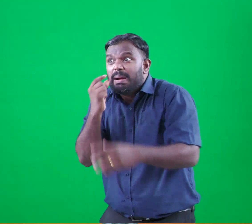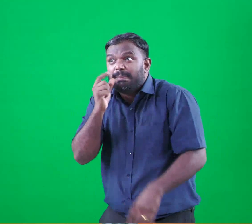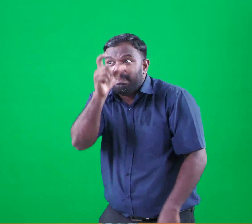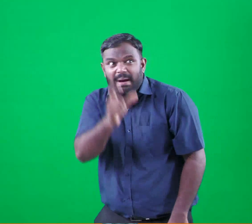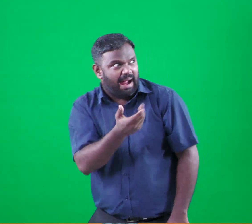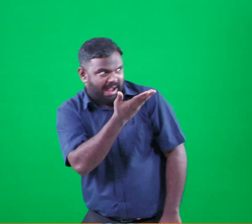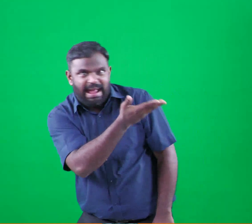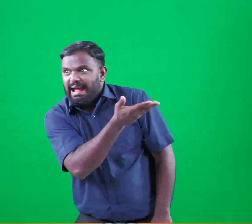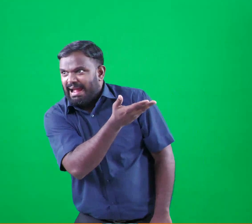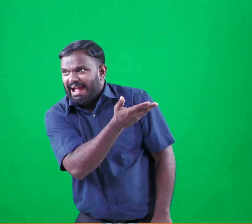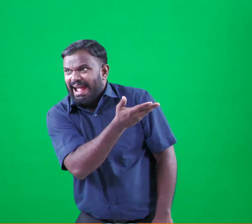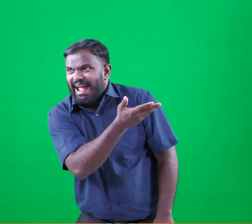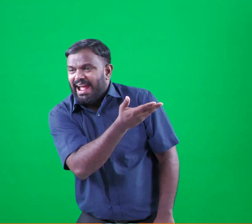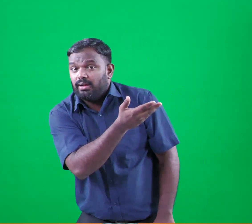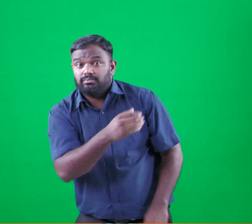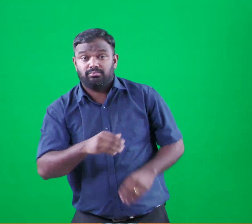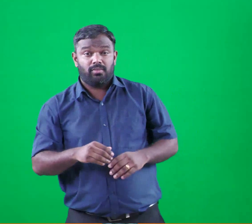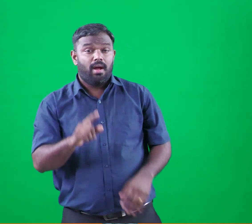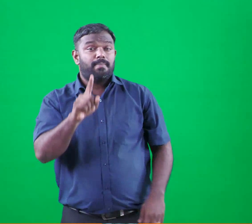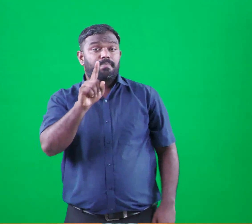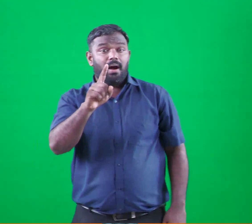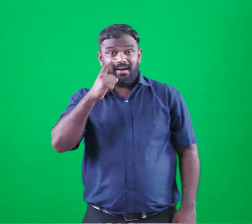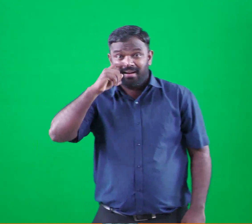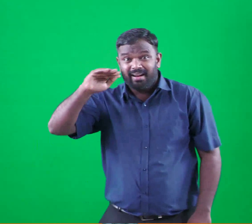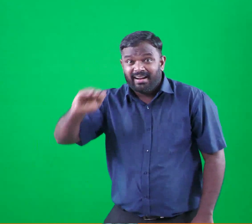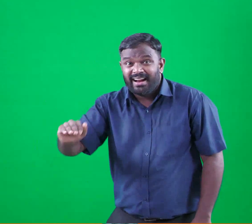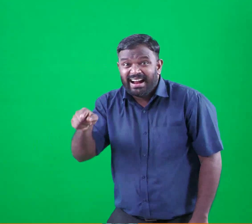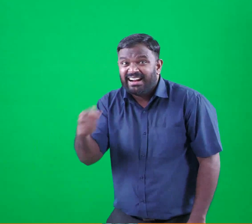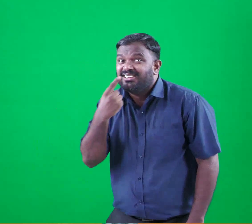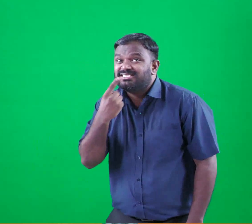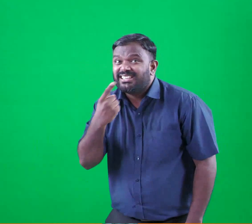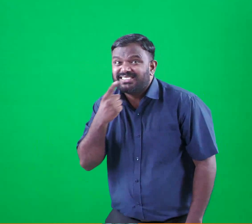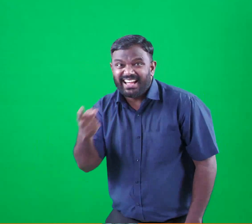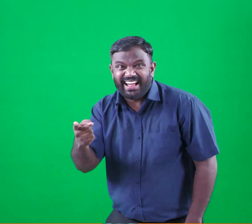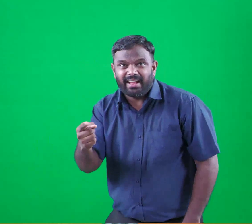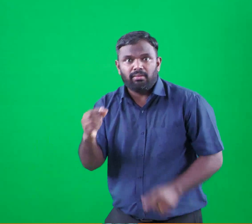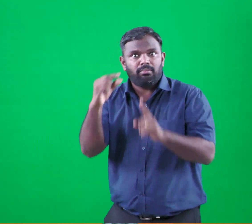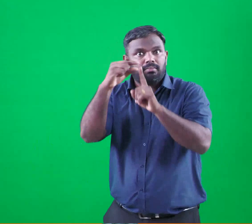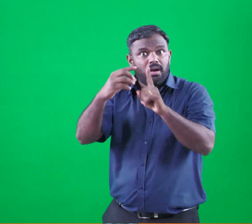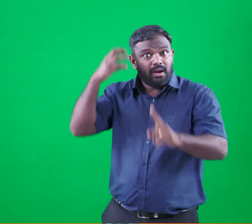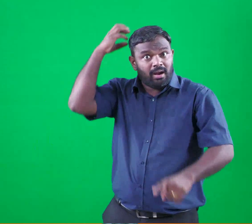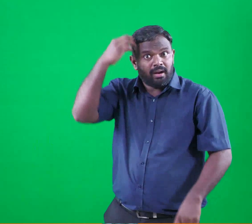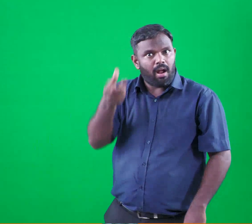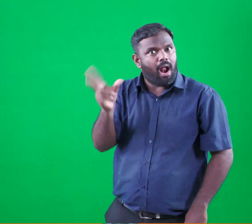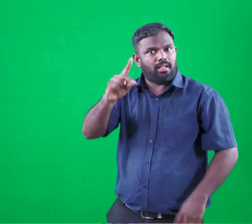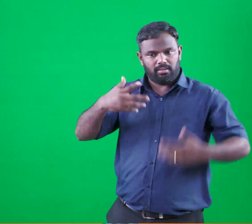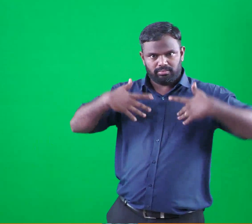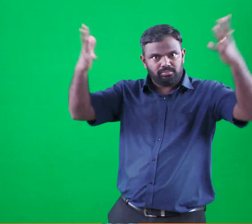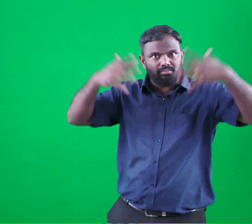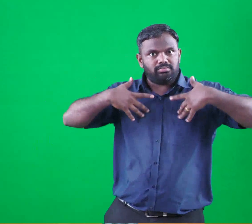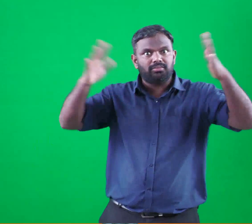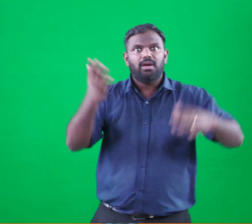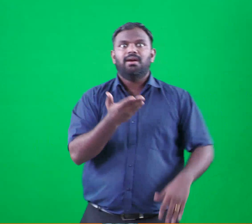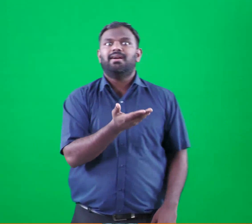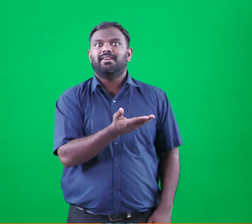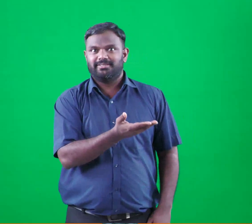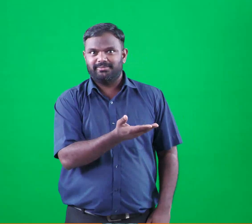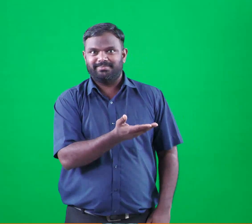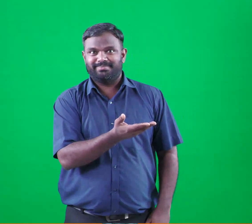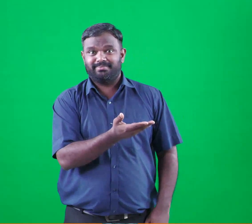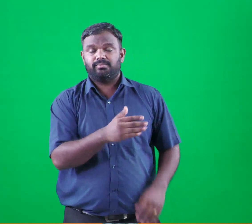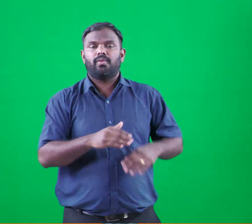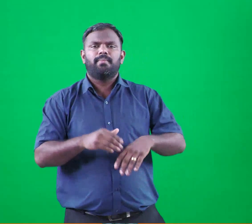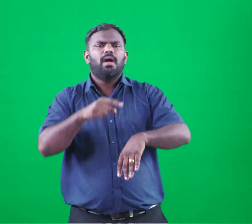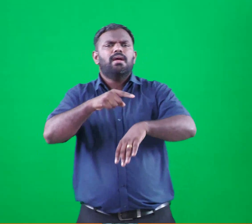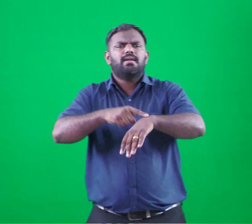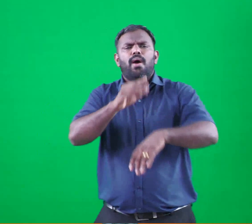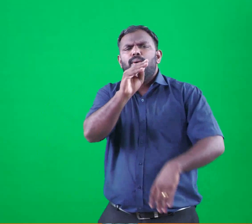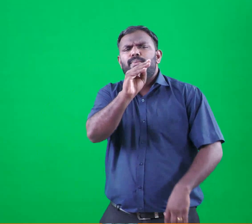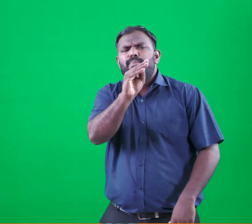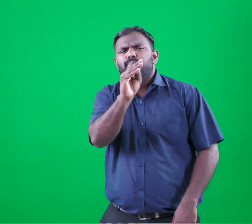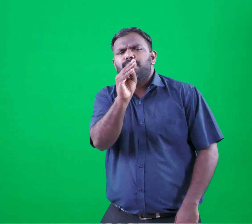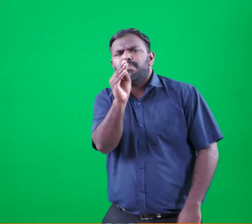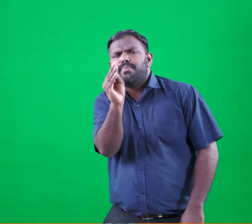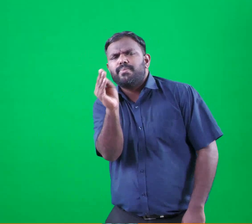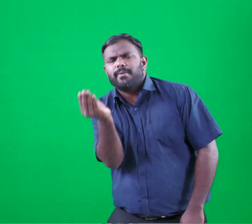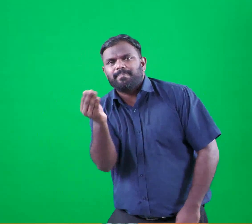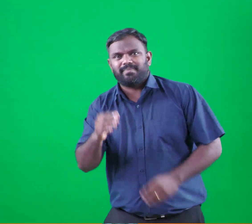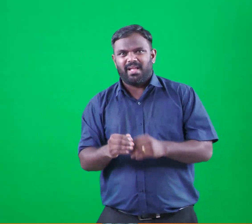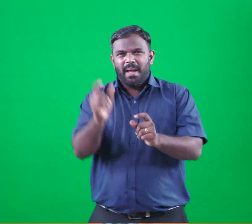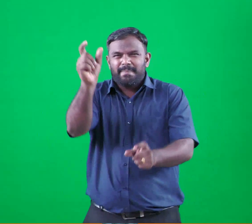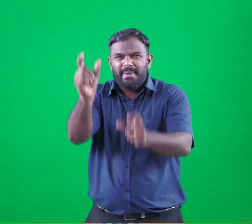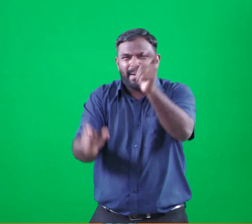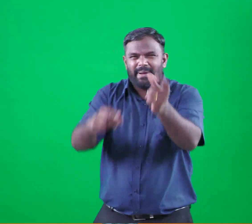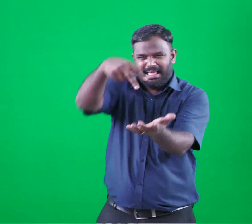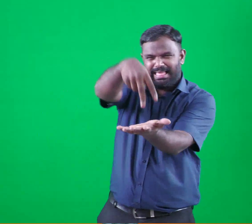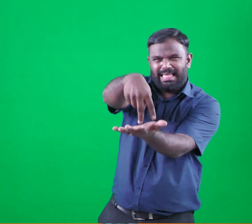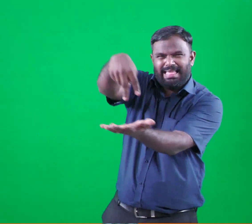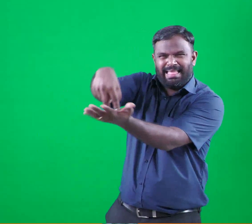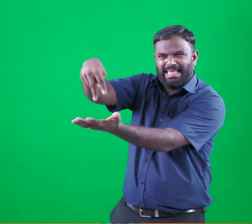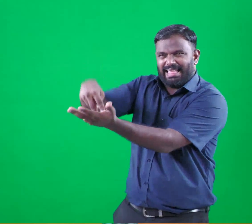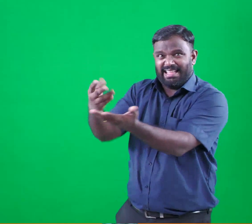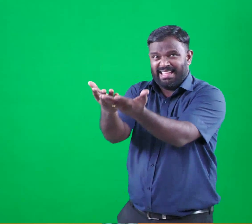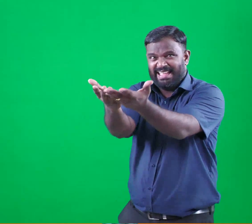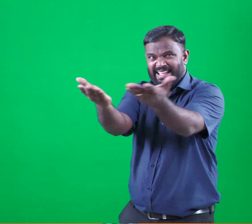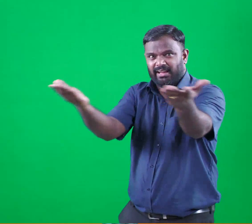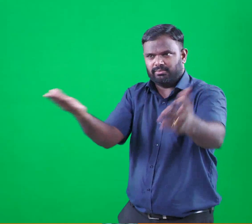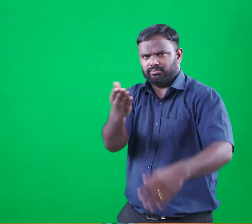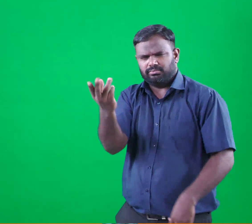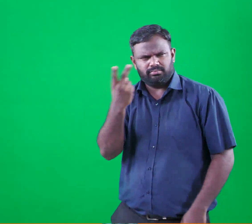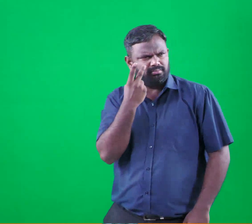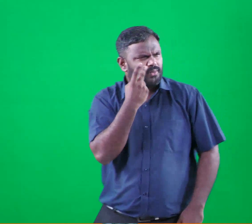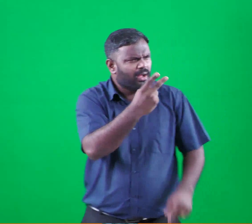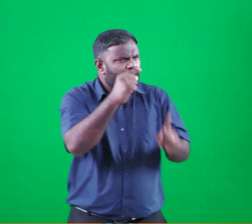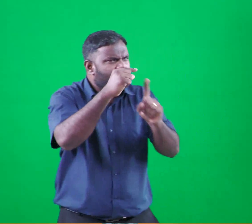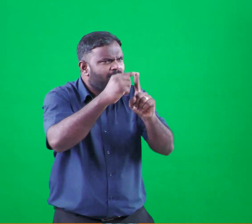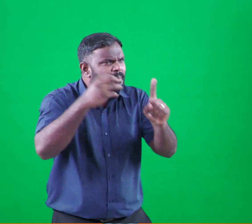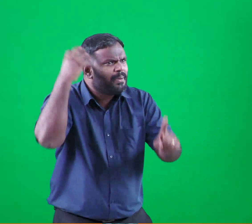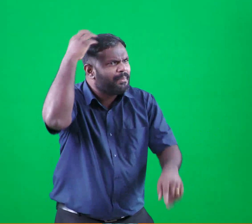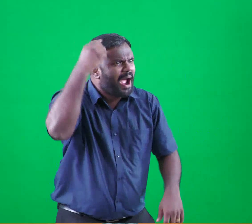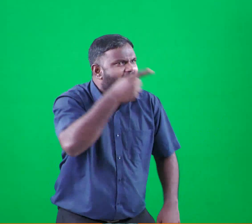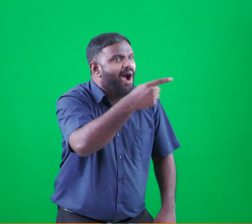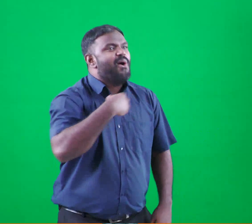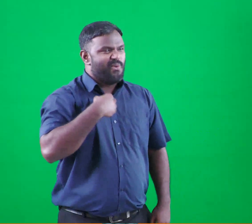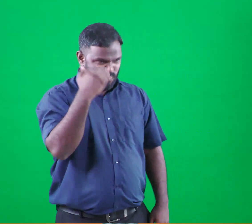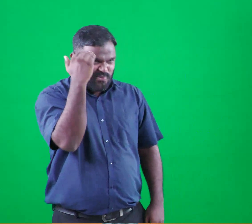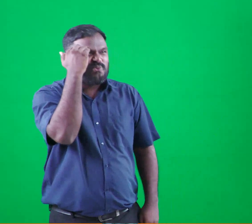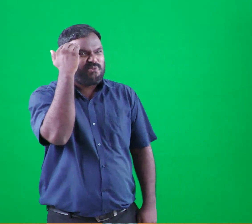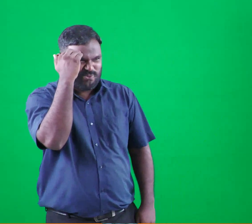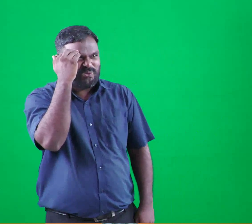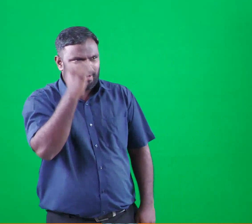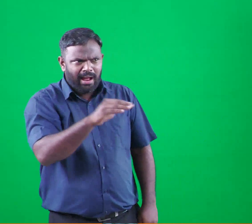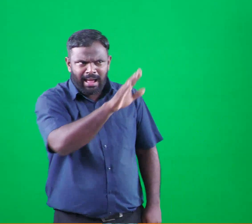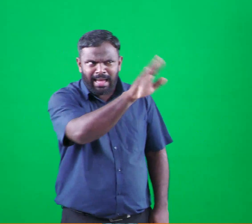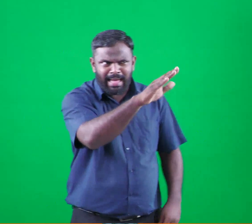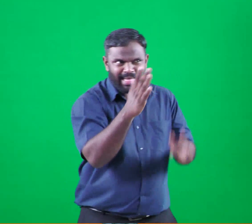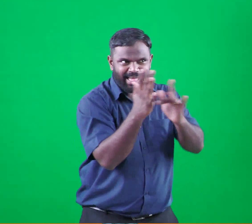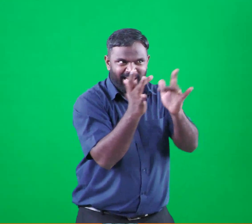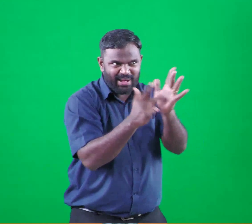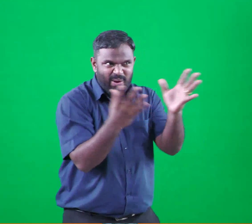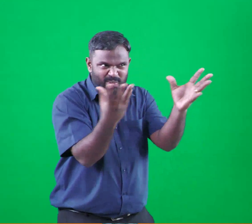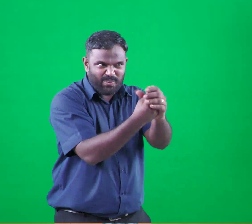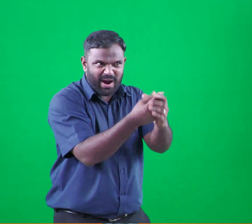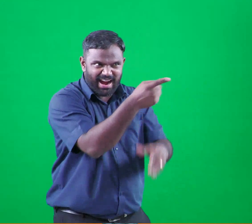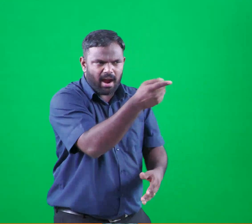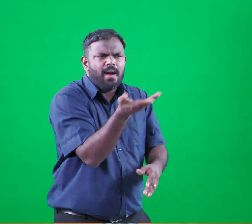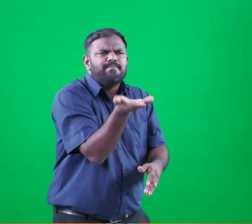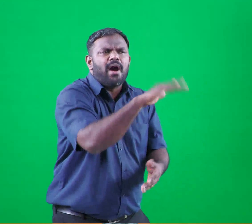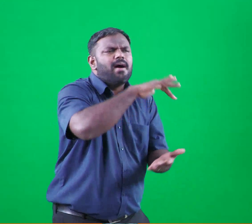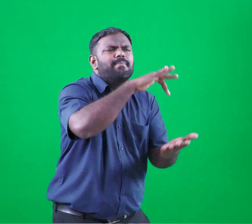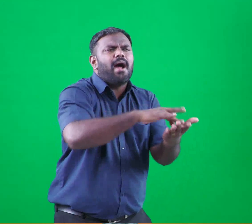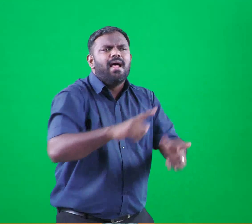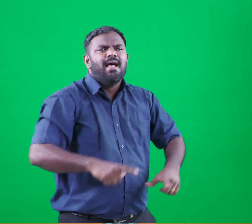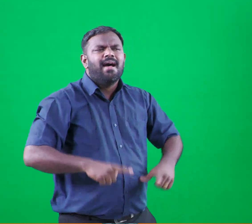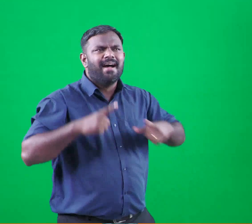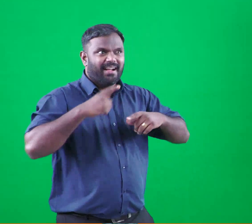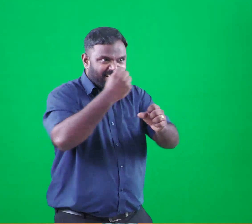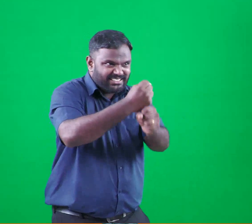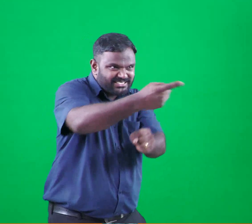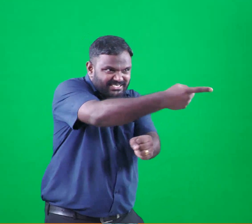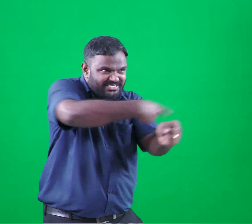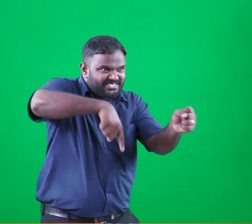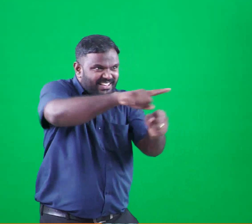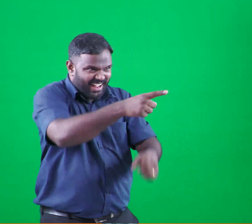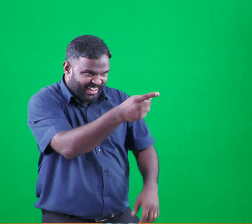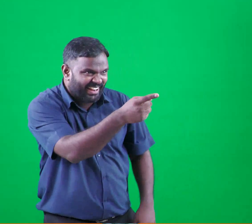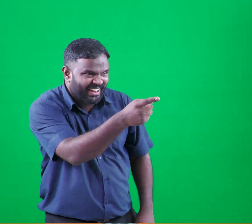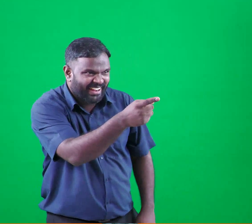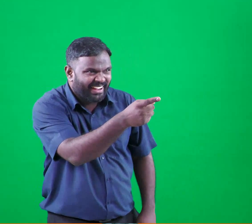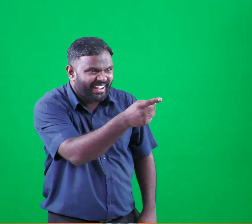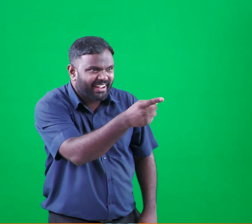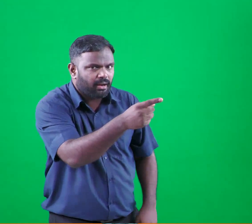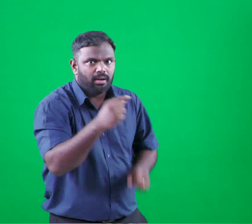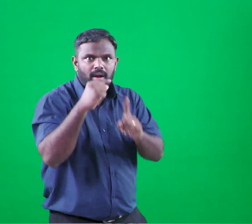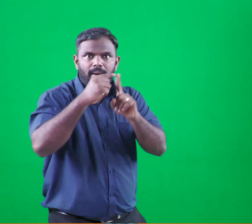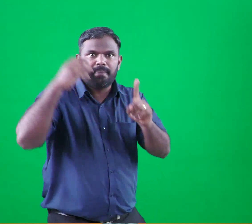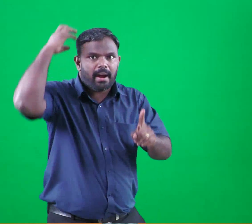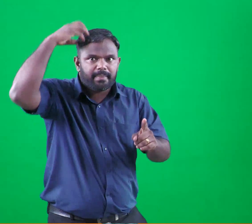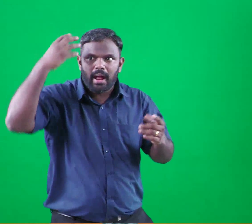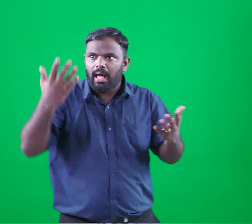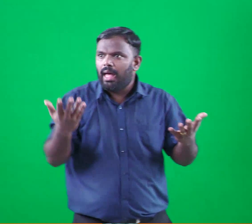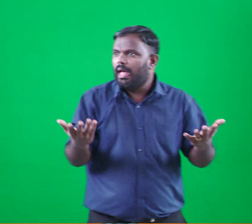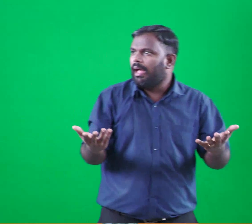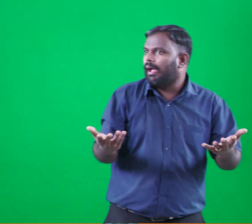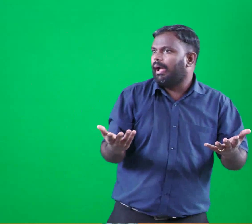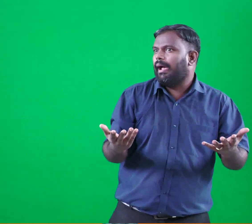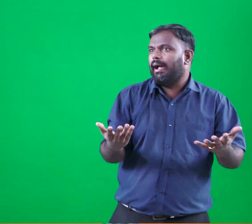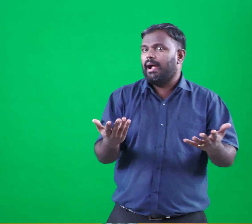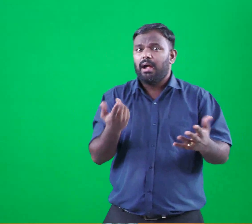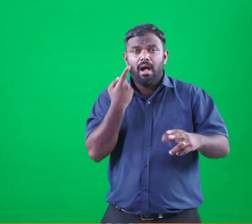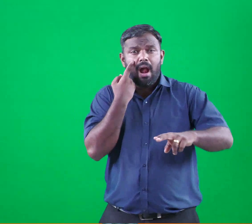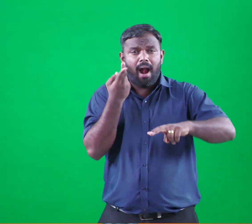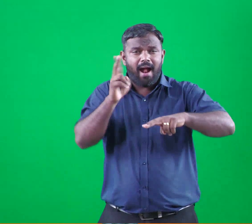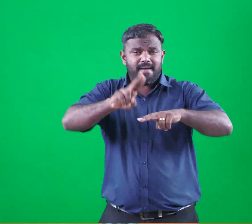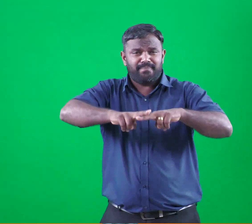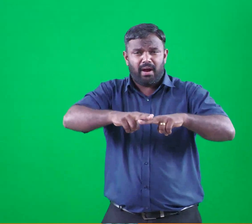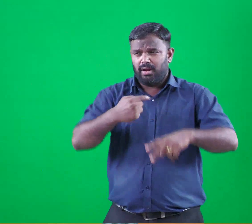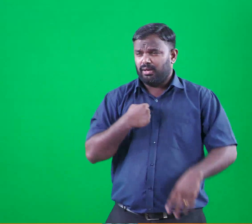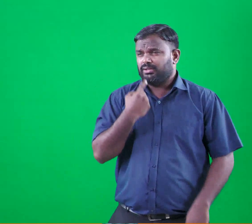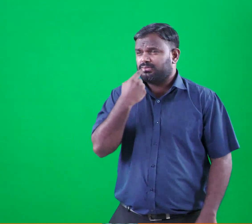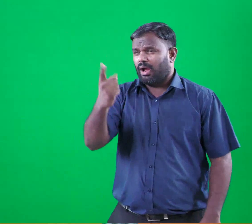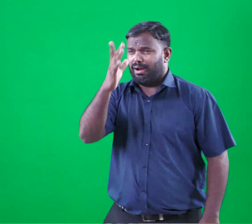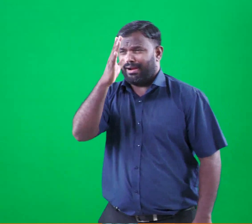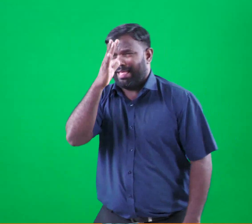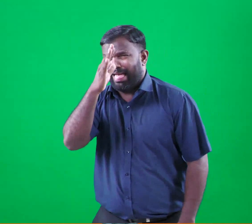After a little while, those standing nearby said once more to Peter, "Surely you are one of them, for you too are a Galilean."